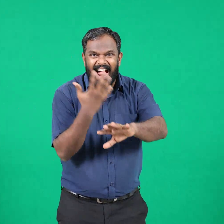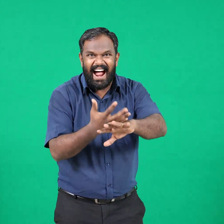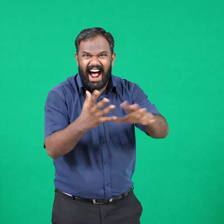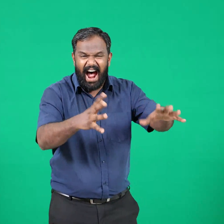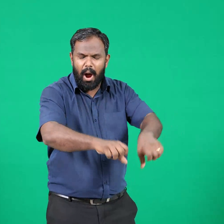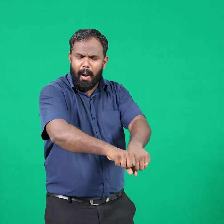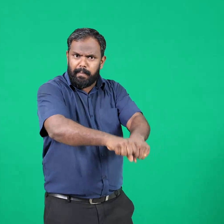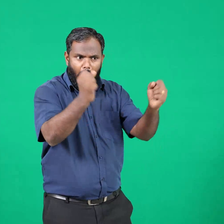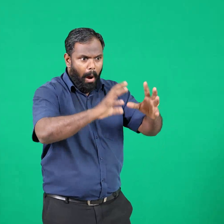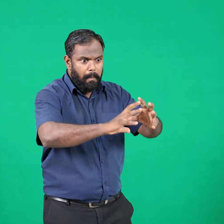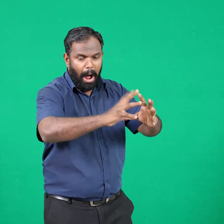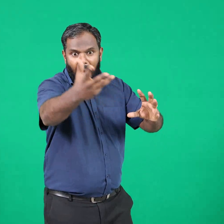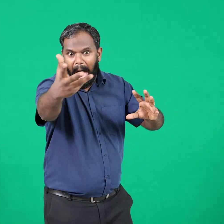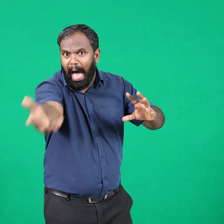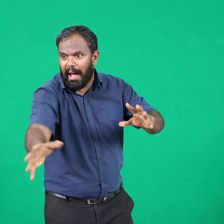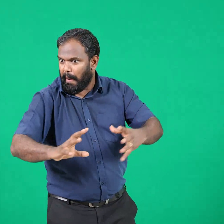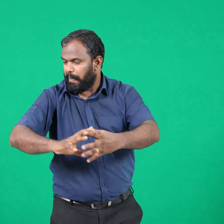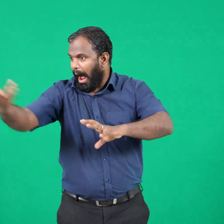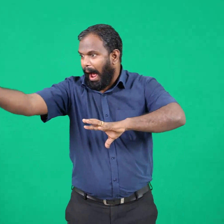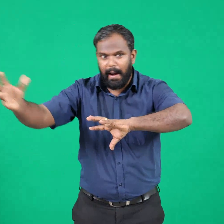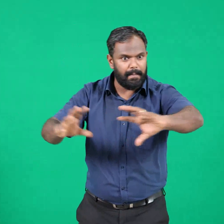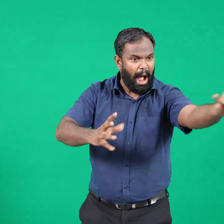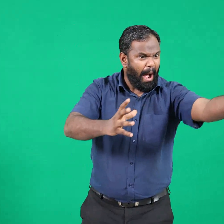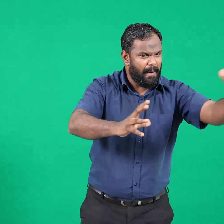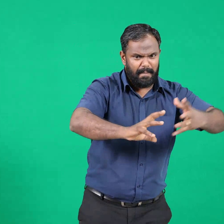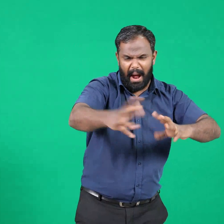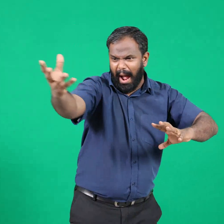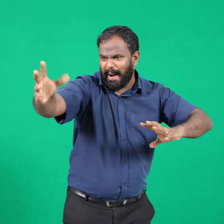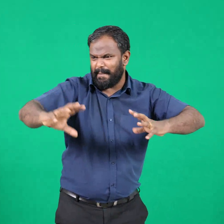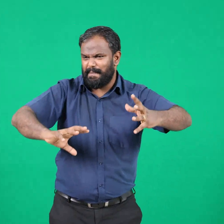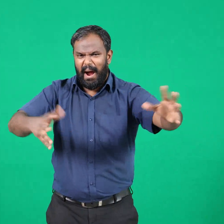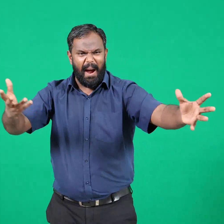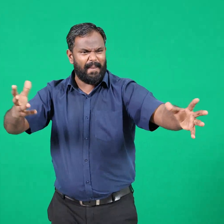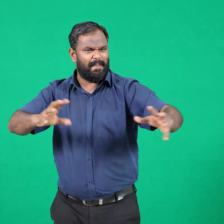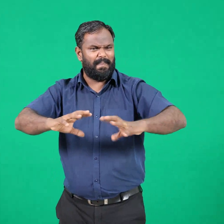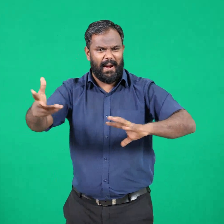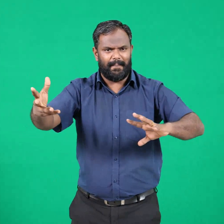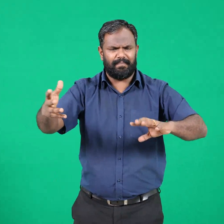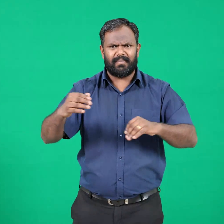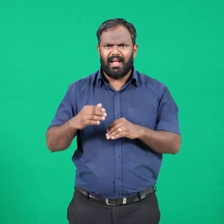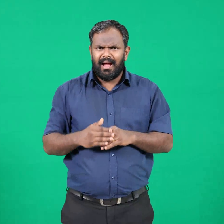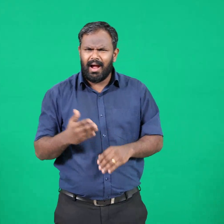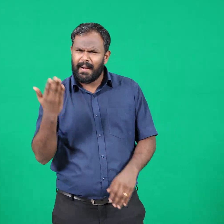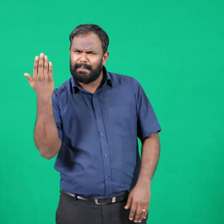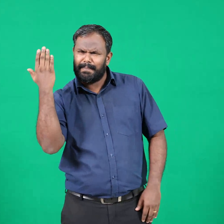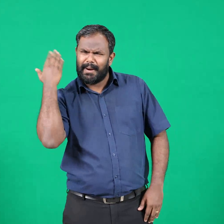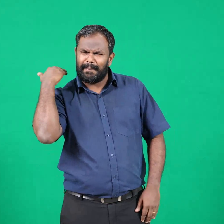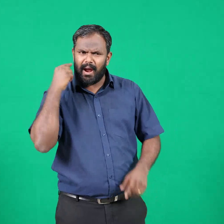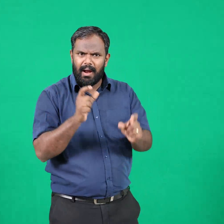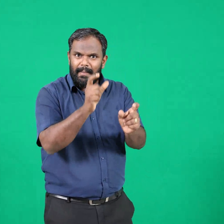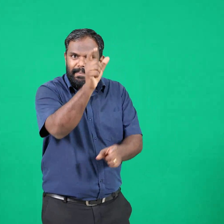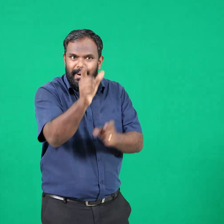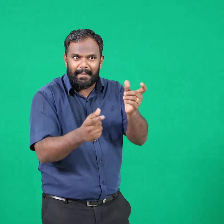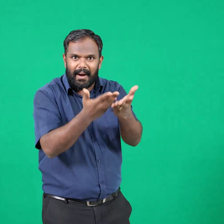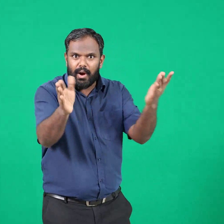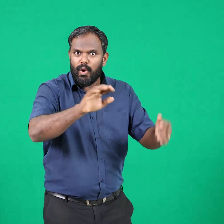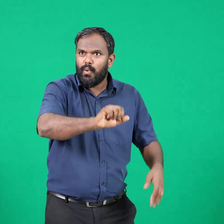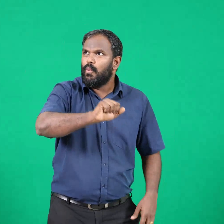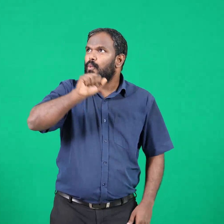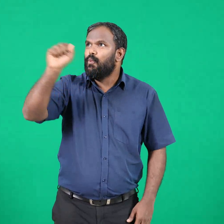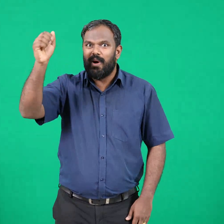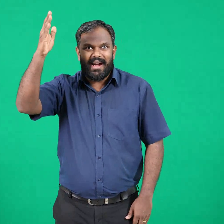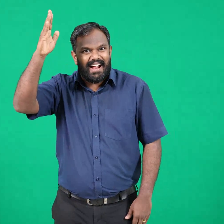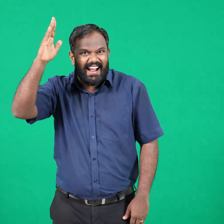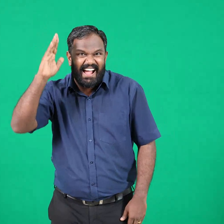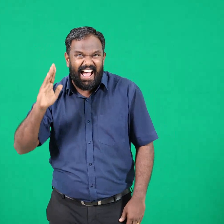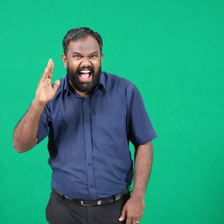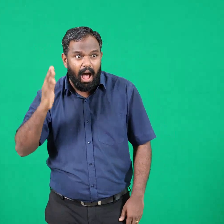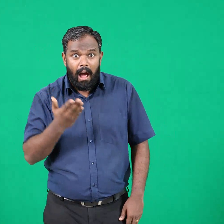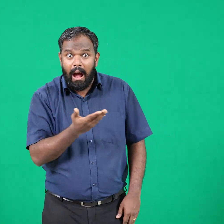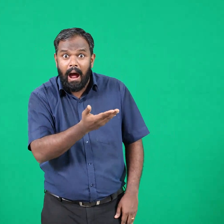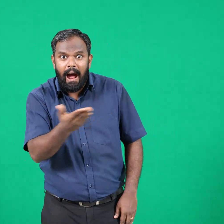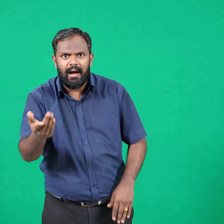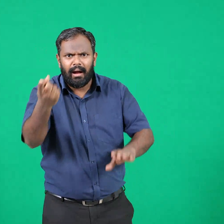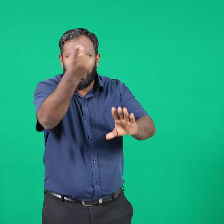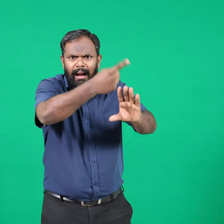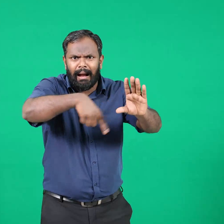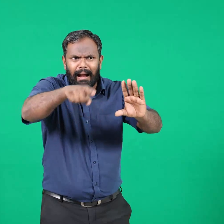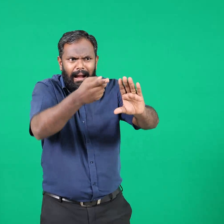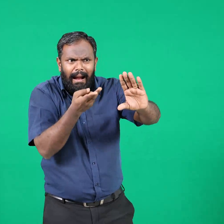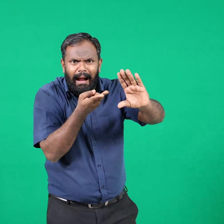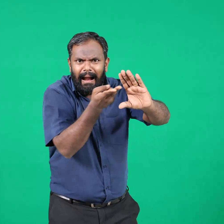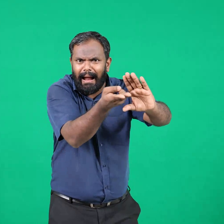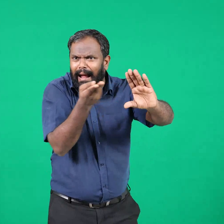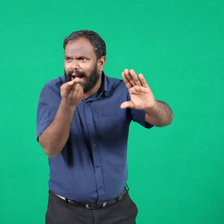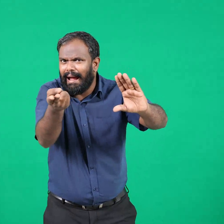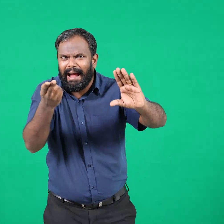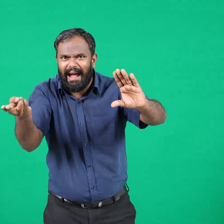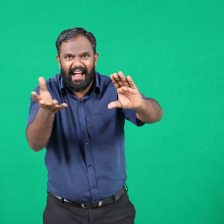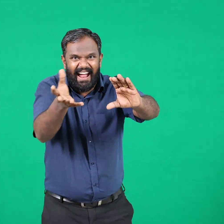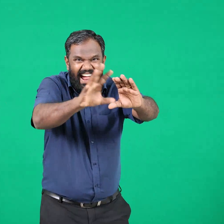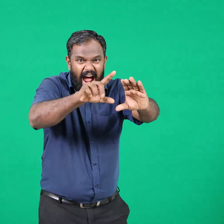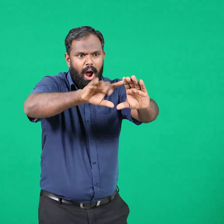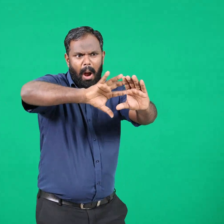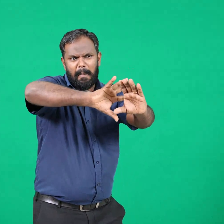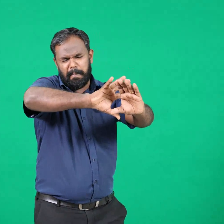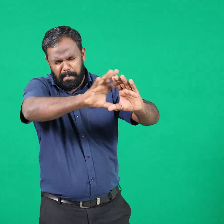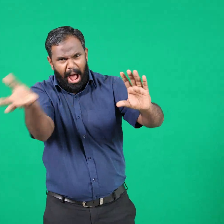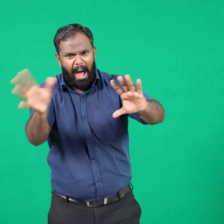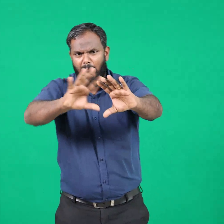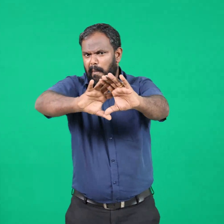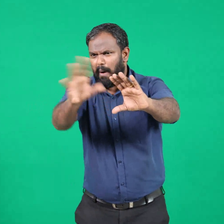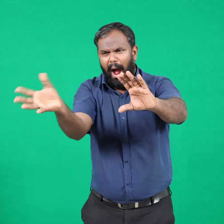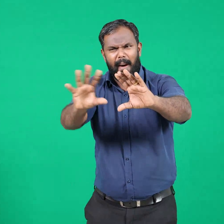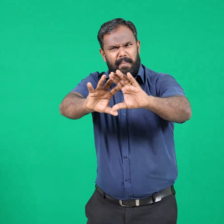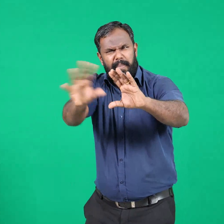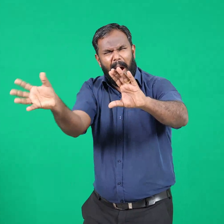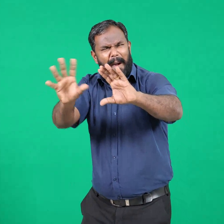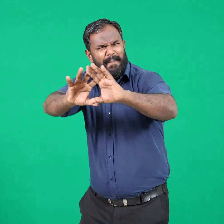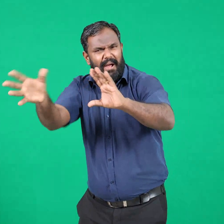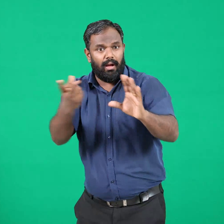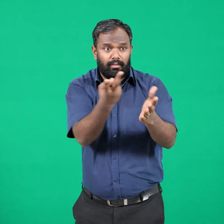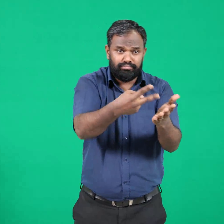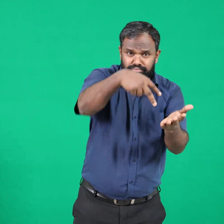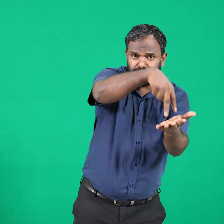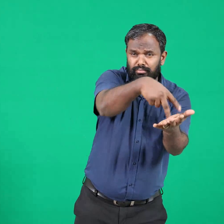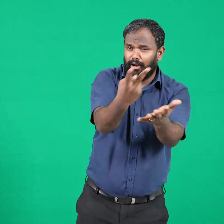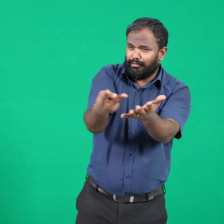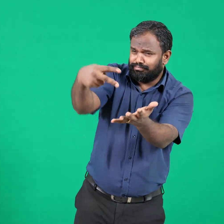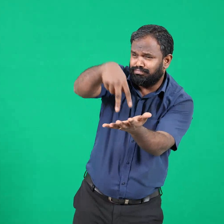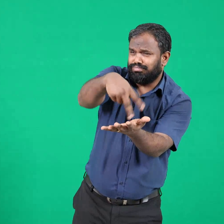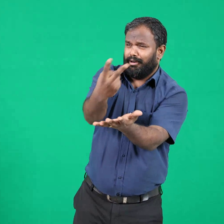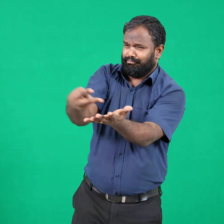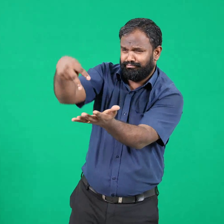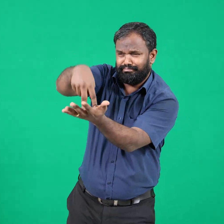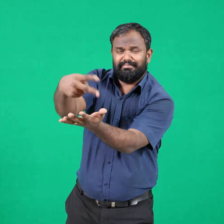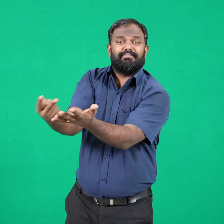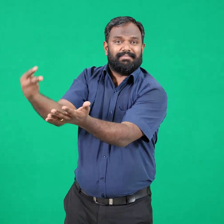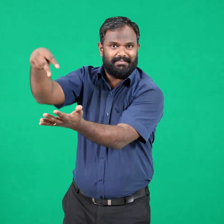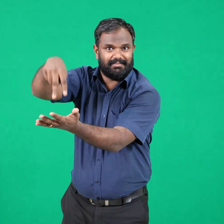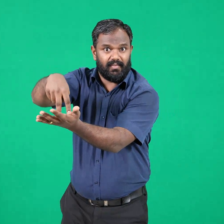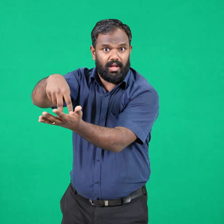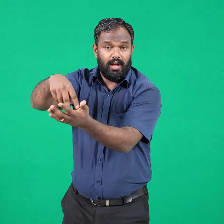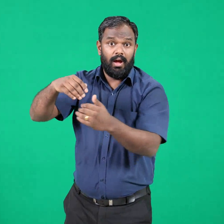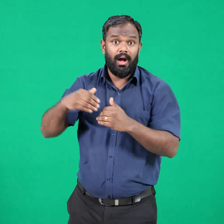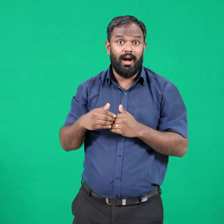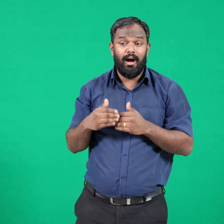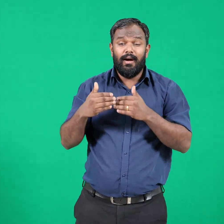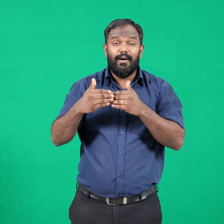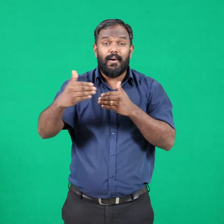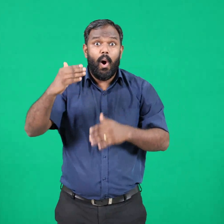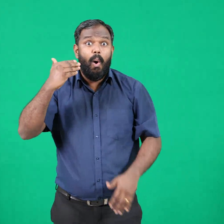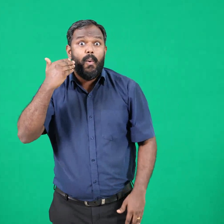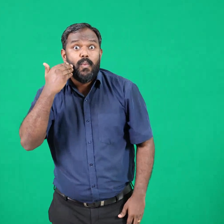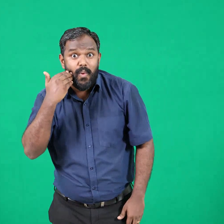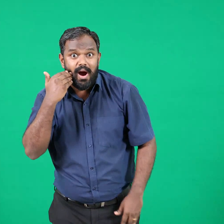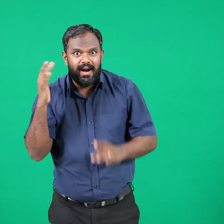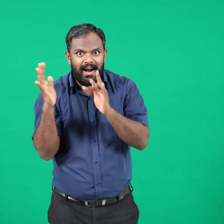The tombs broke open, and the bodies of many saints who had fallen asleep were raised.